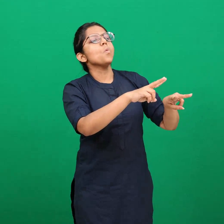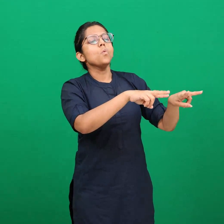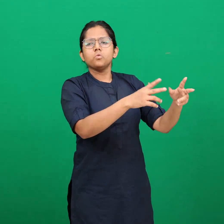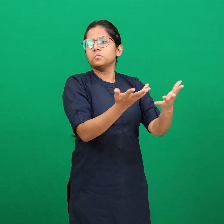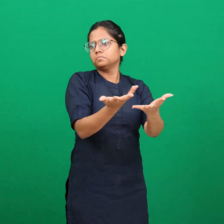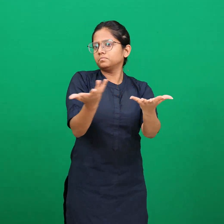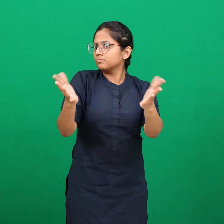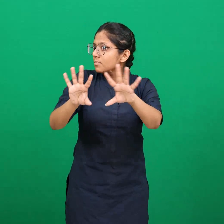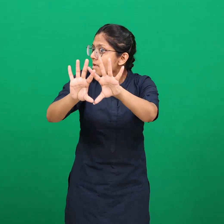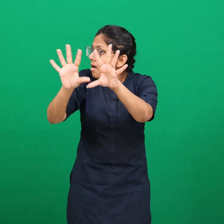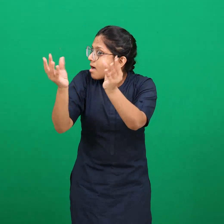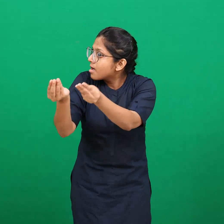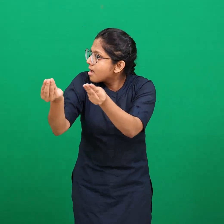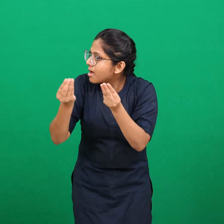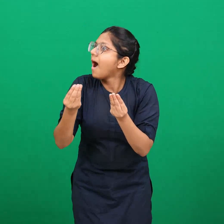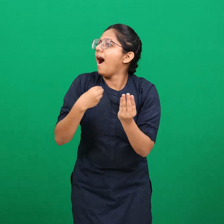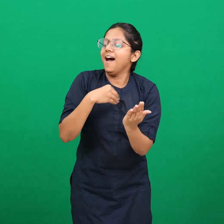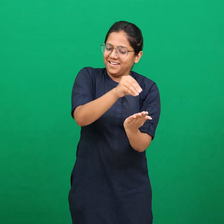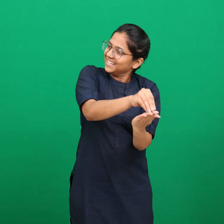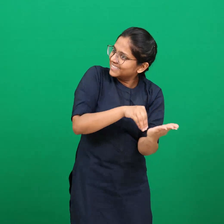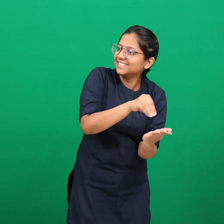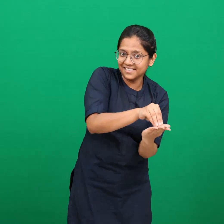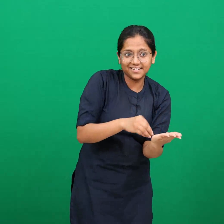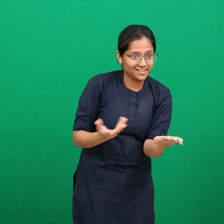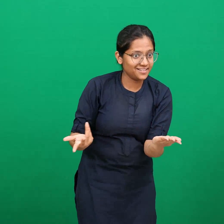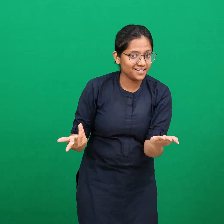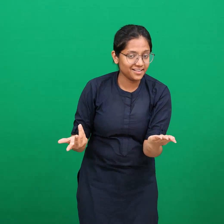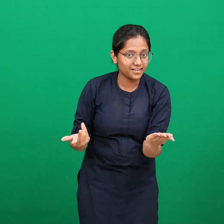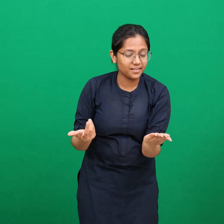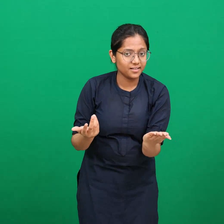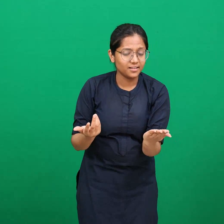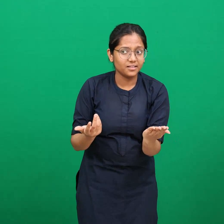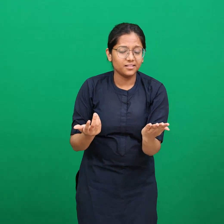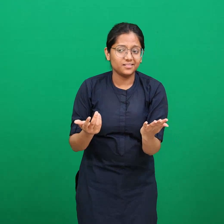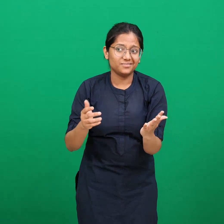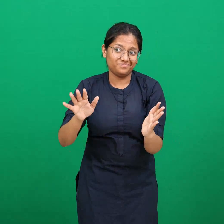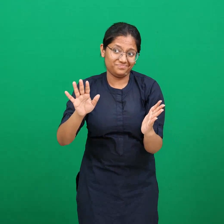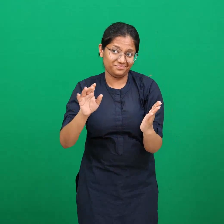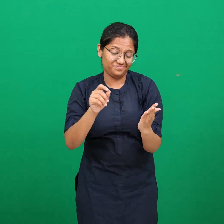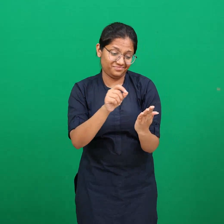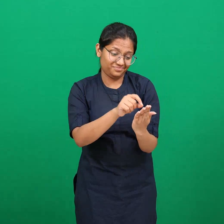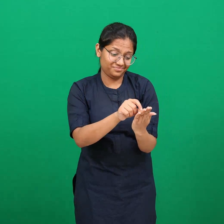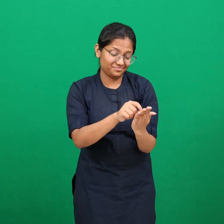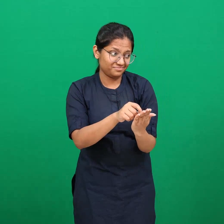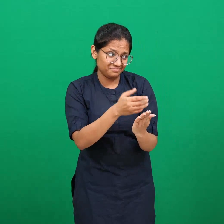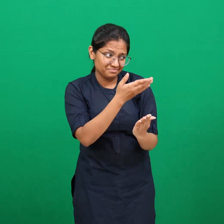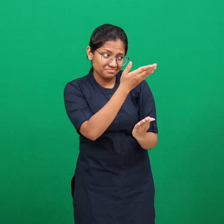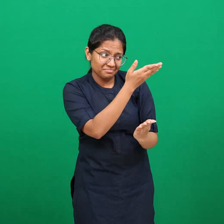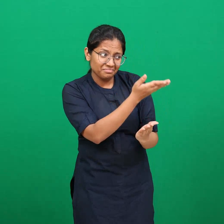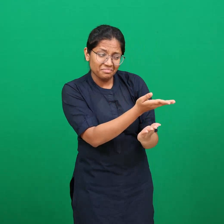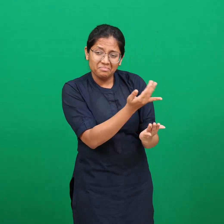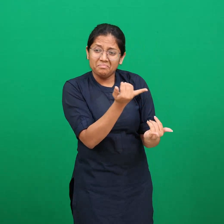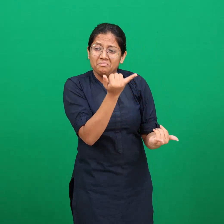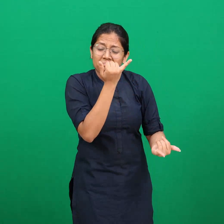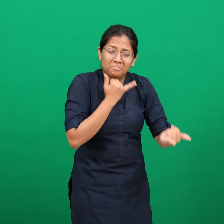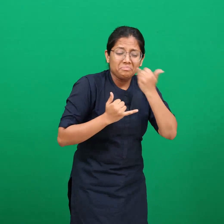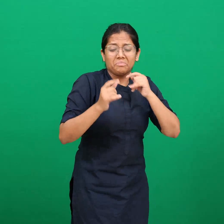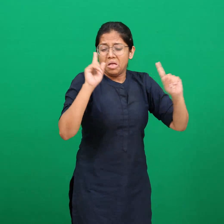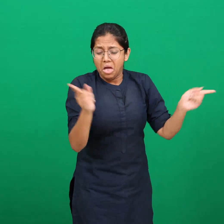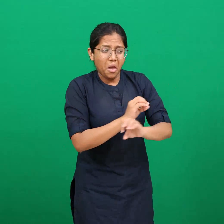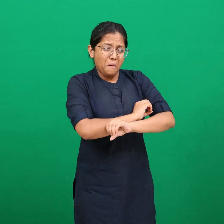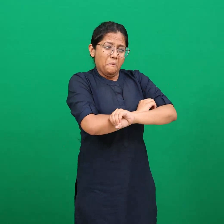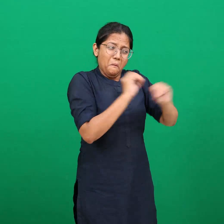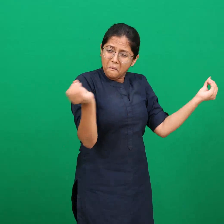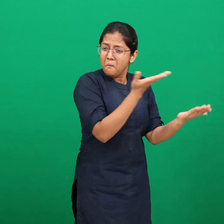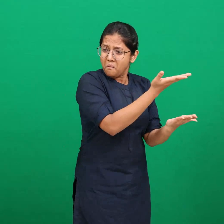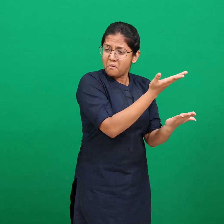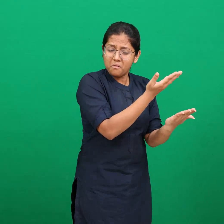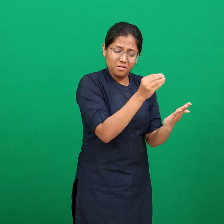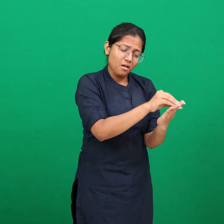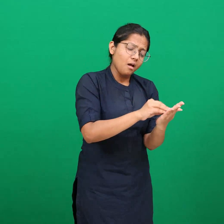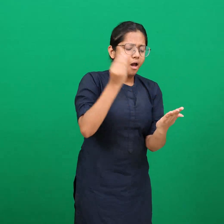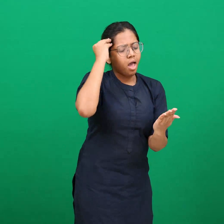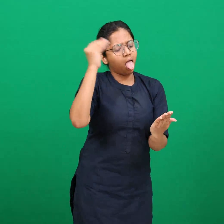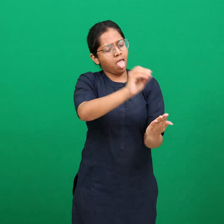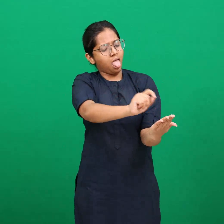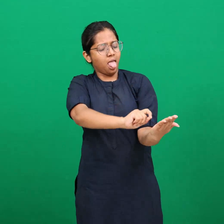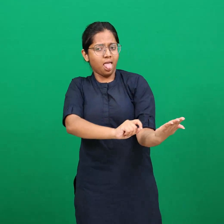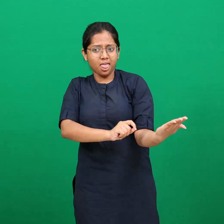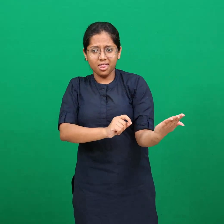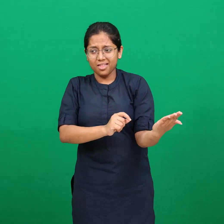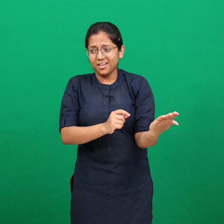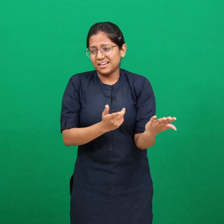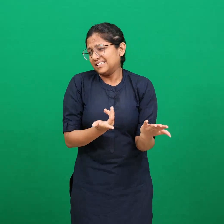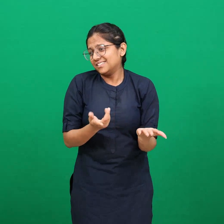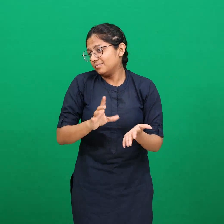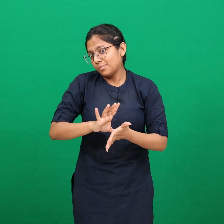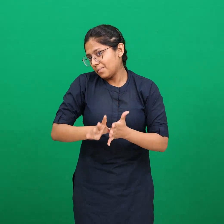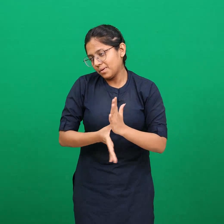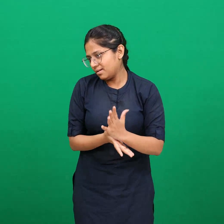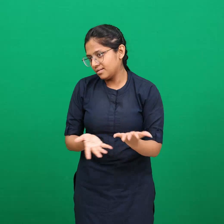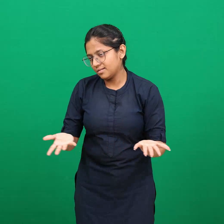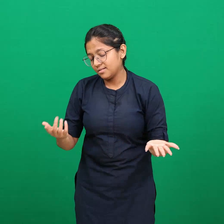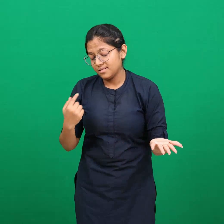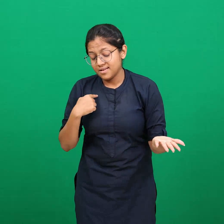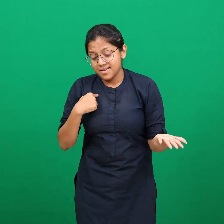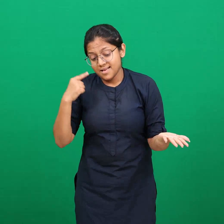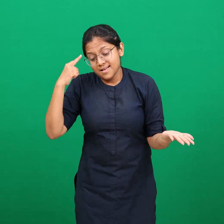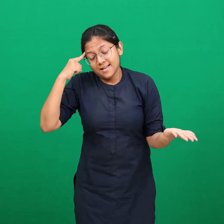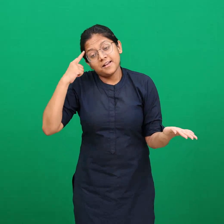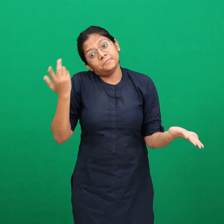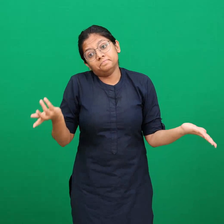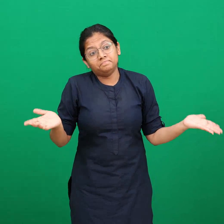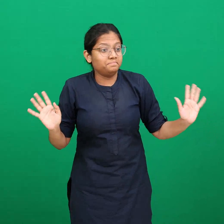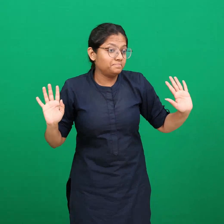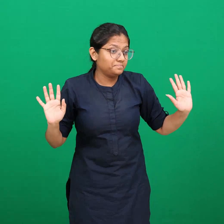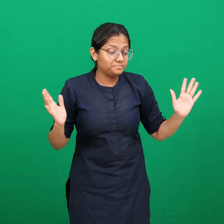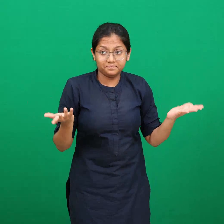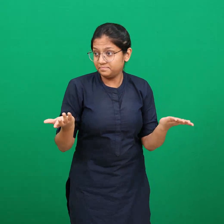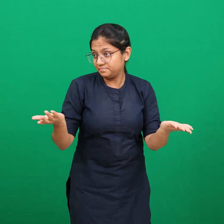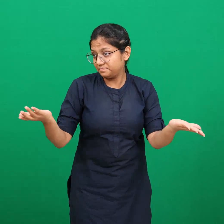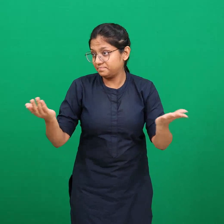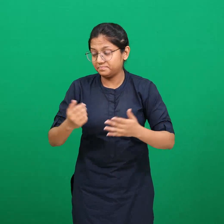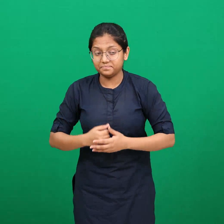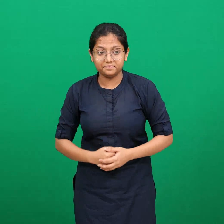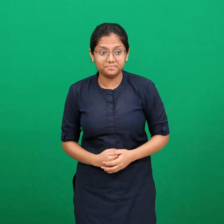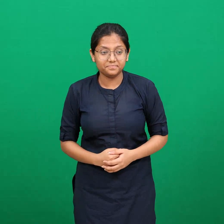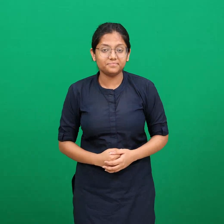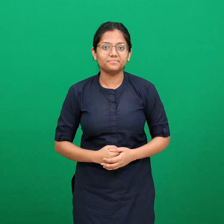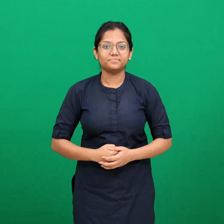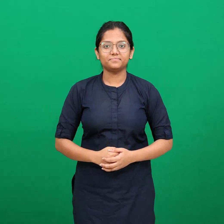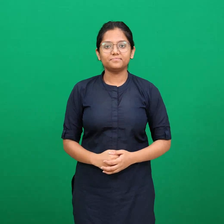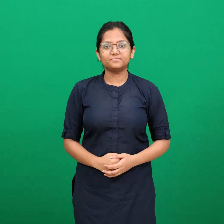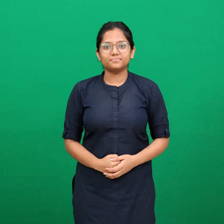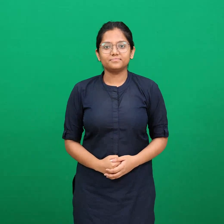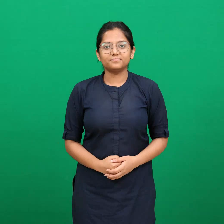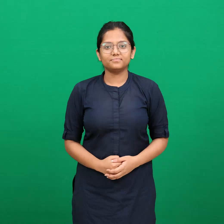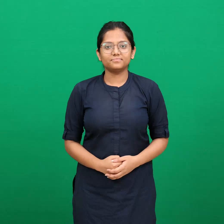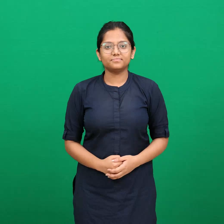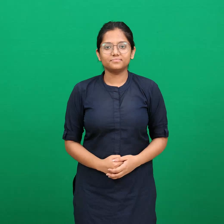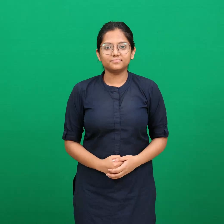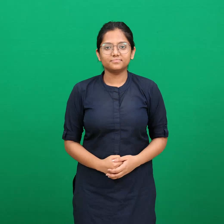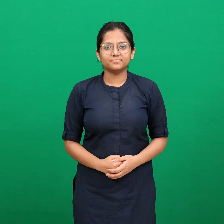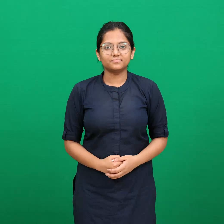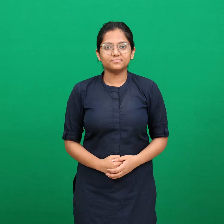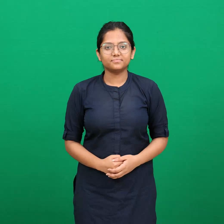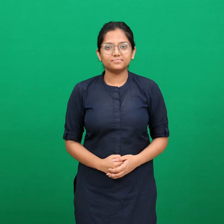For it seems unreasonable to me to send on a prisoner without specifying the charges against him."